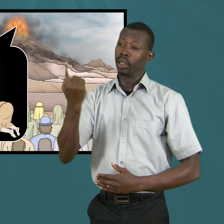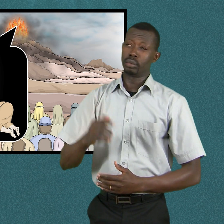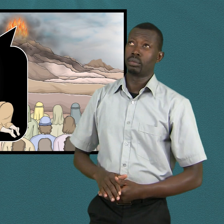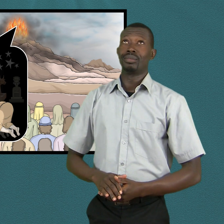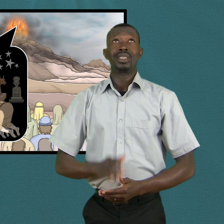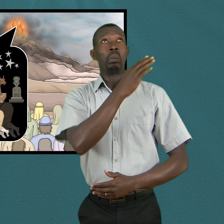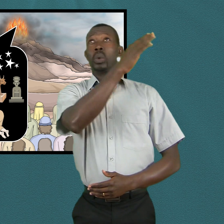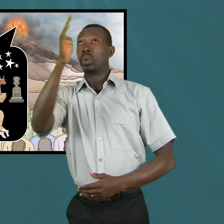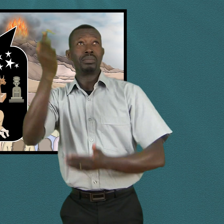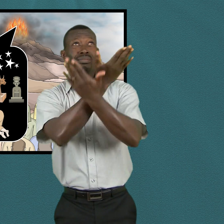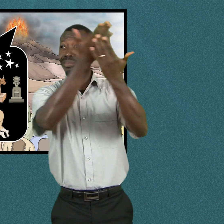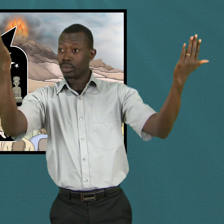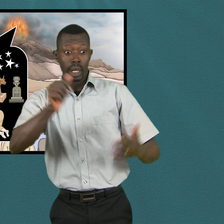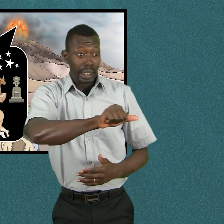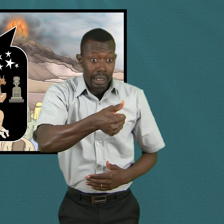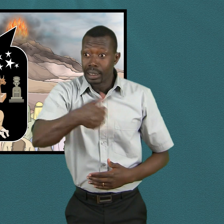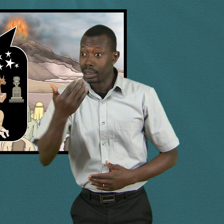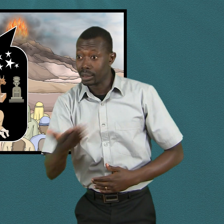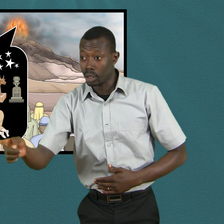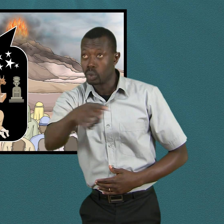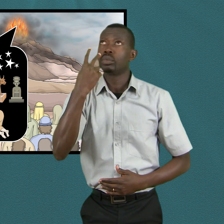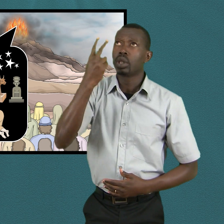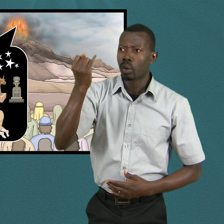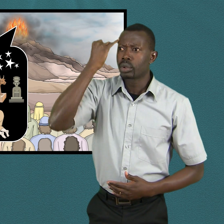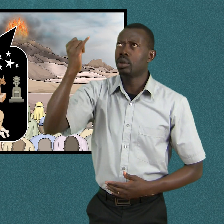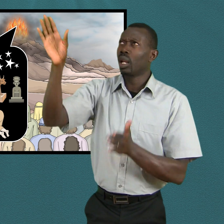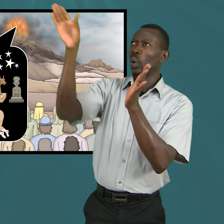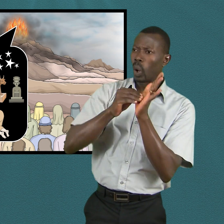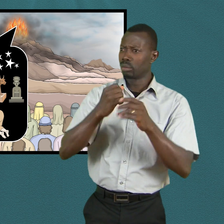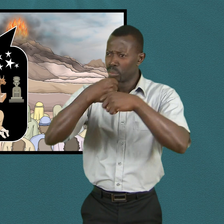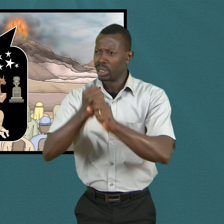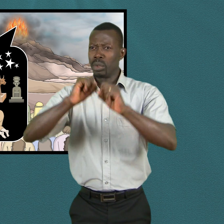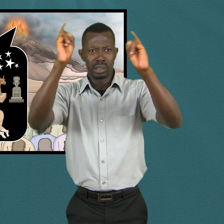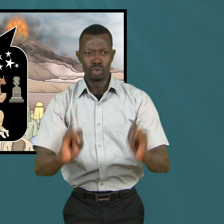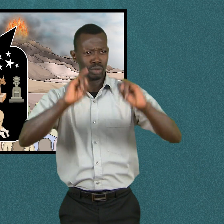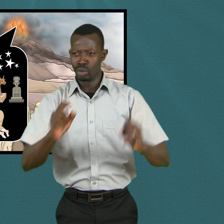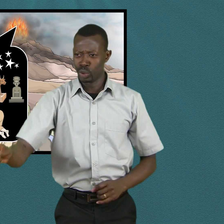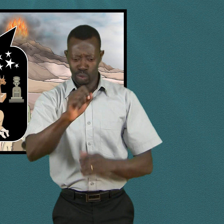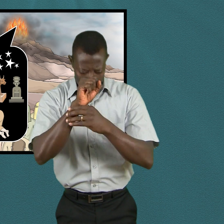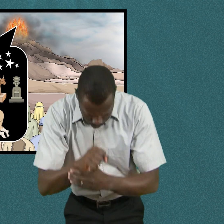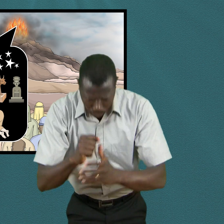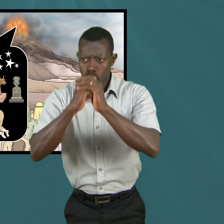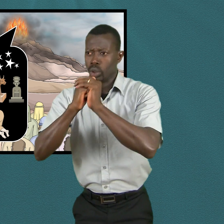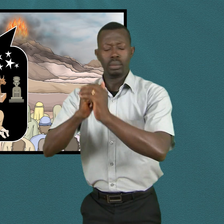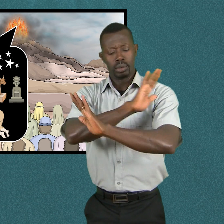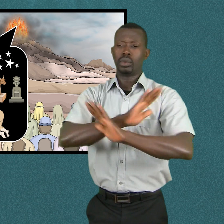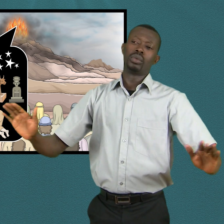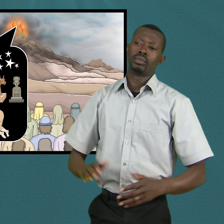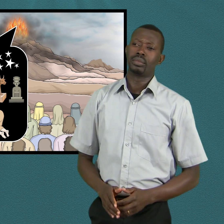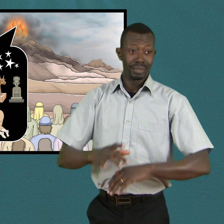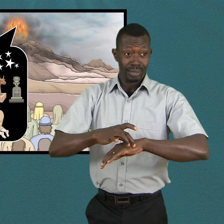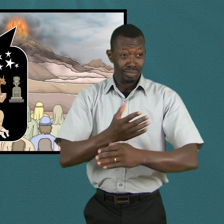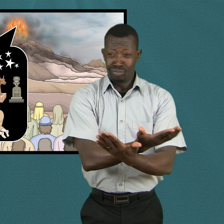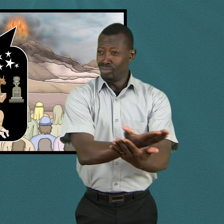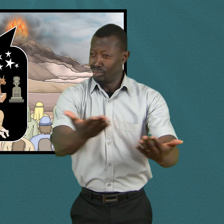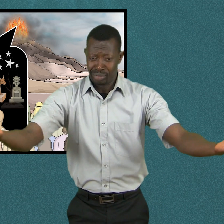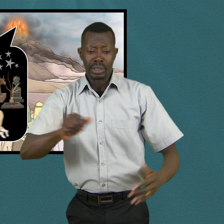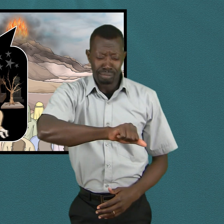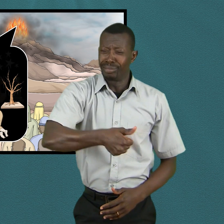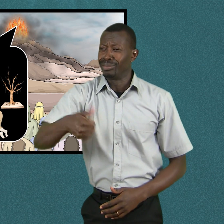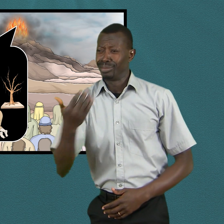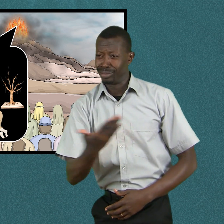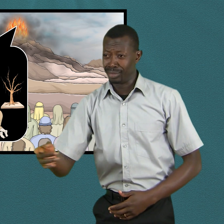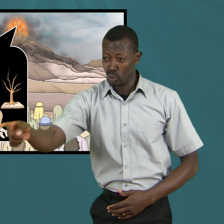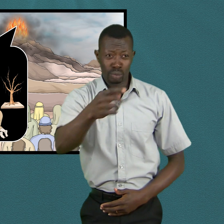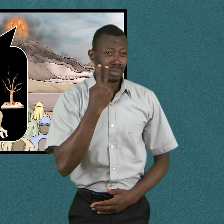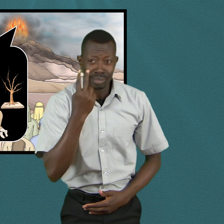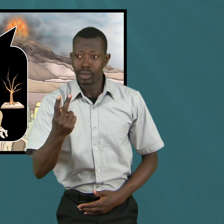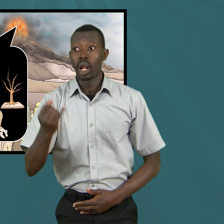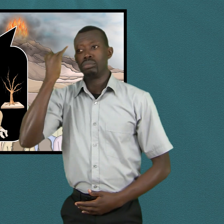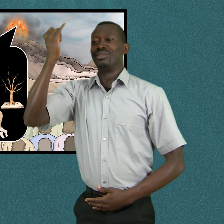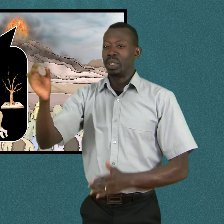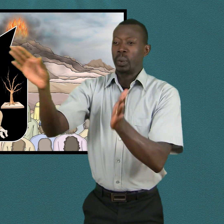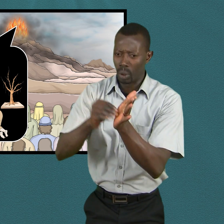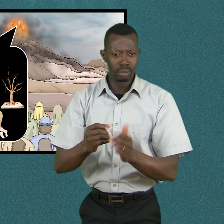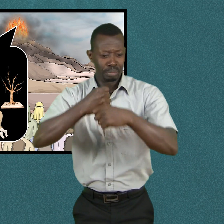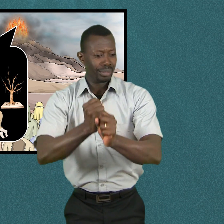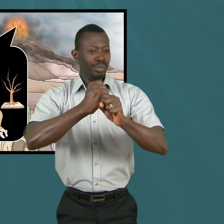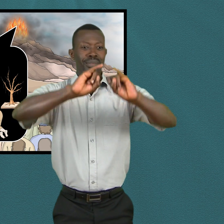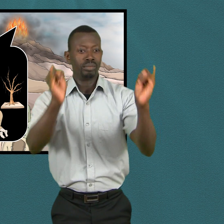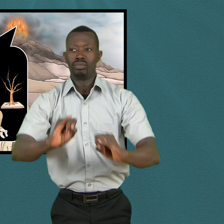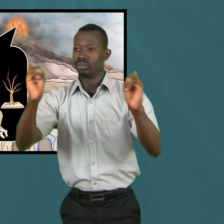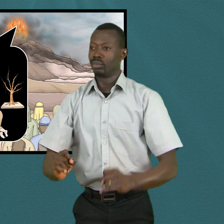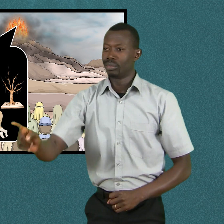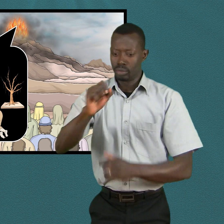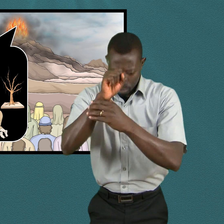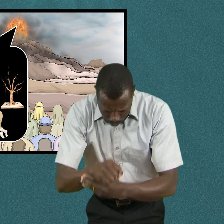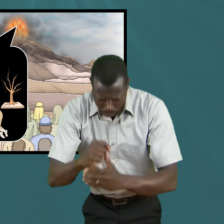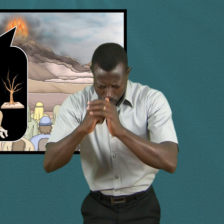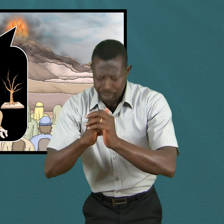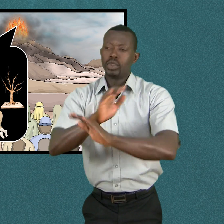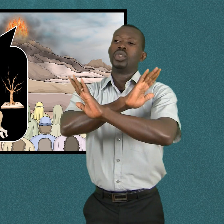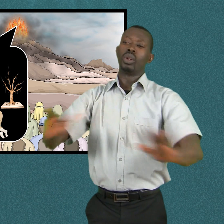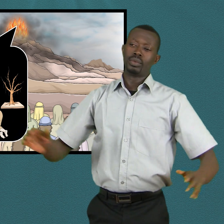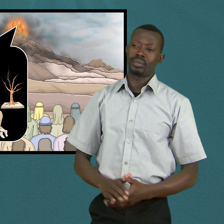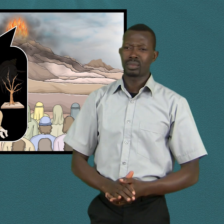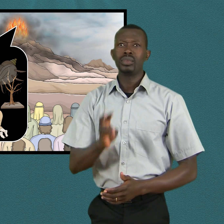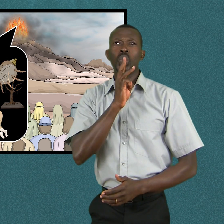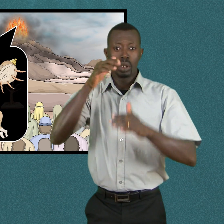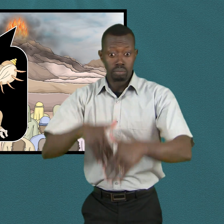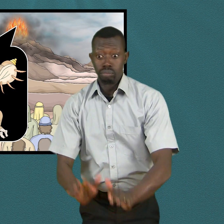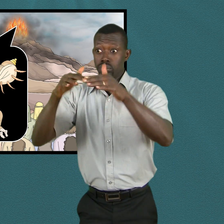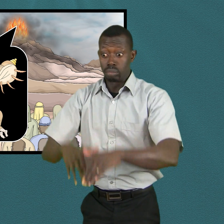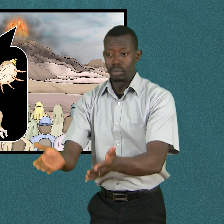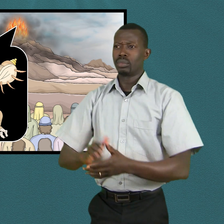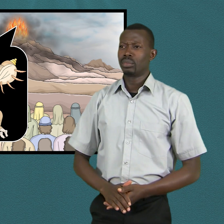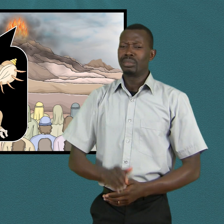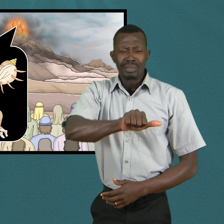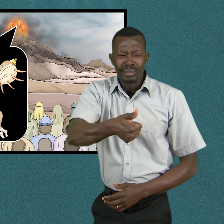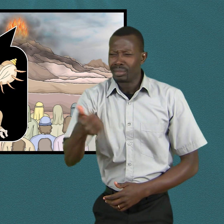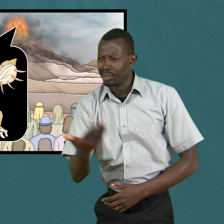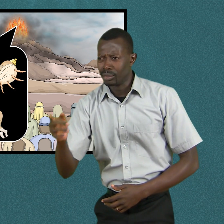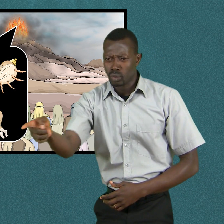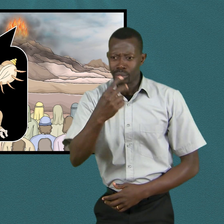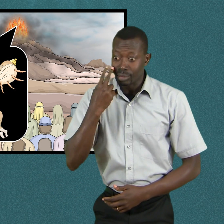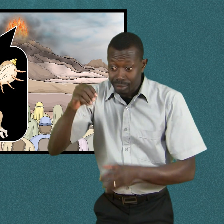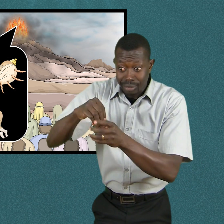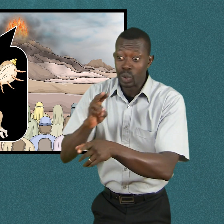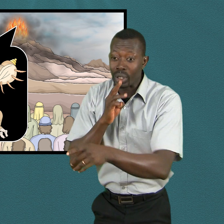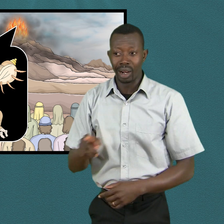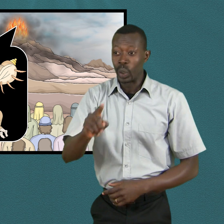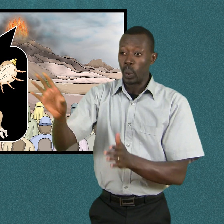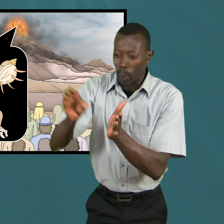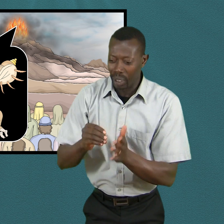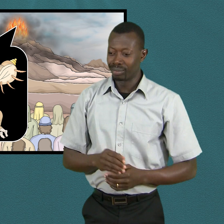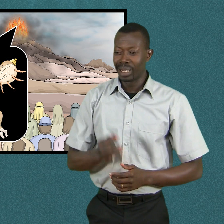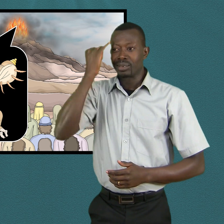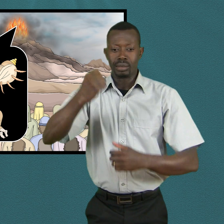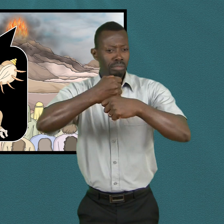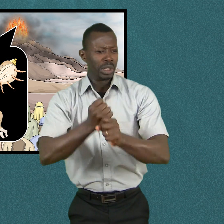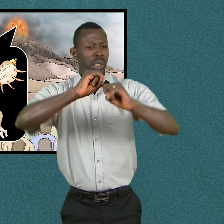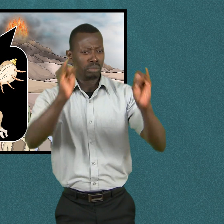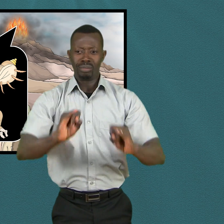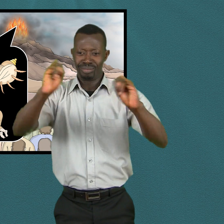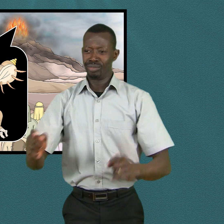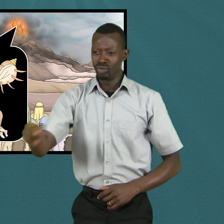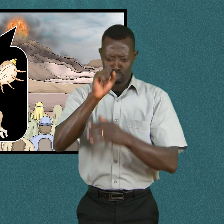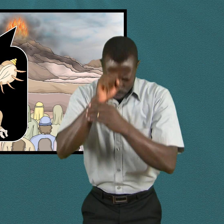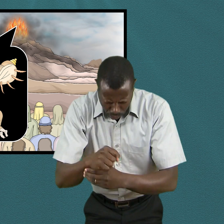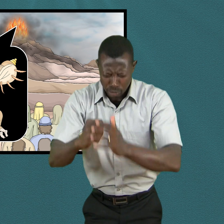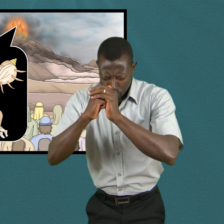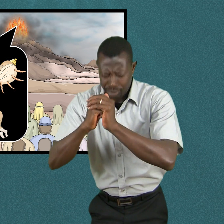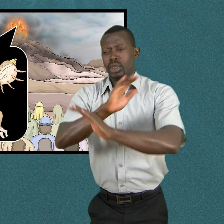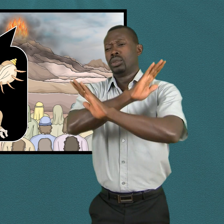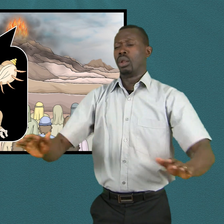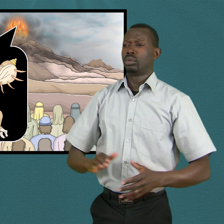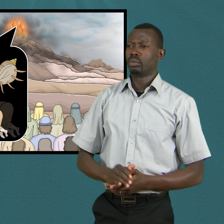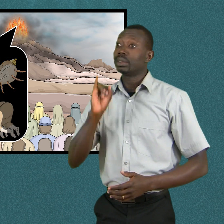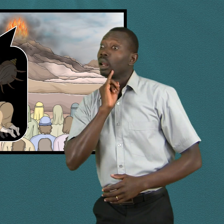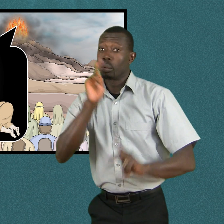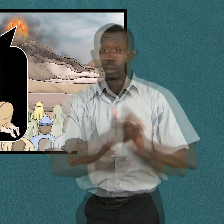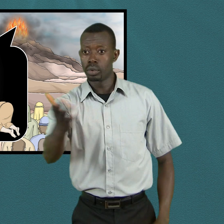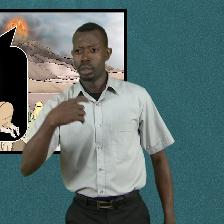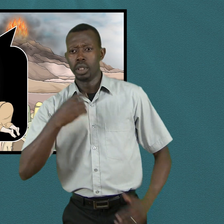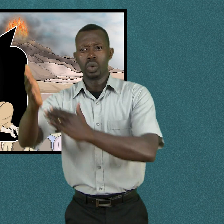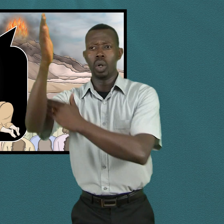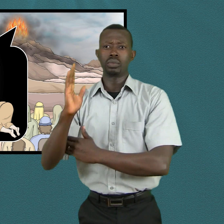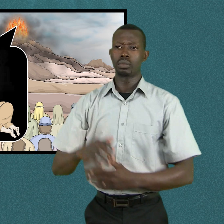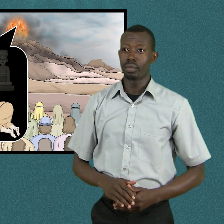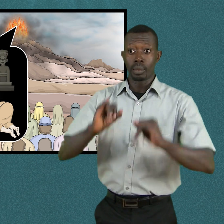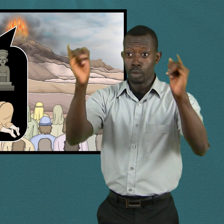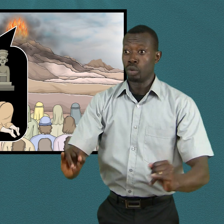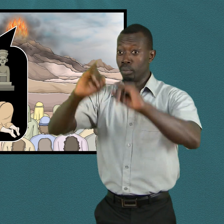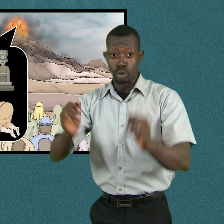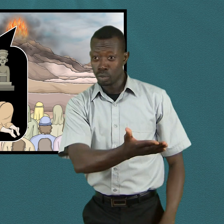You shall not make for yourself an idol in the form of anything in the heavens above, on the earth below, or in the waters beneath.